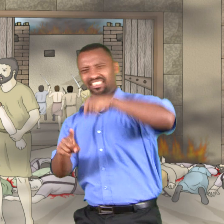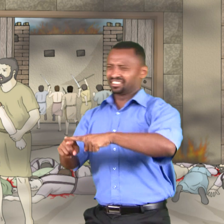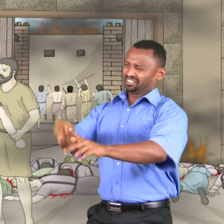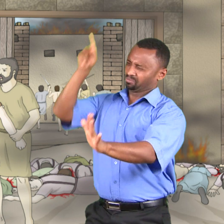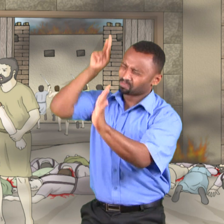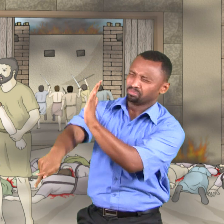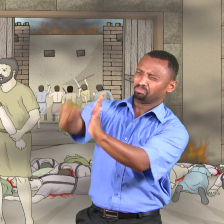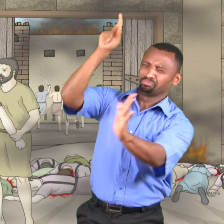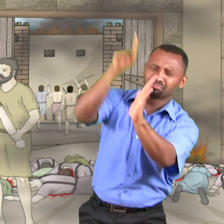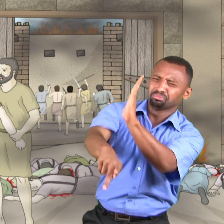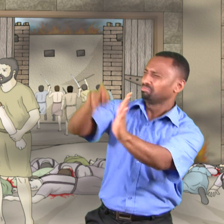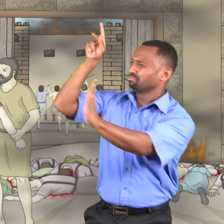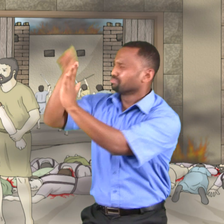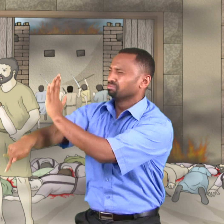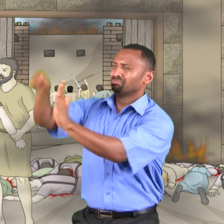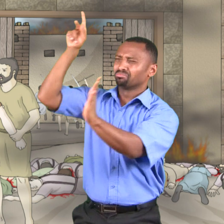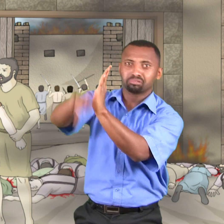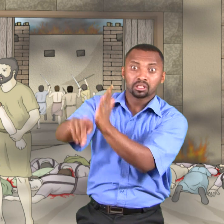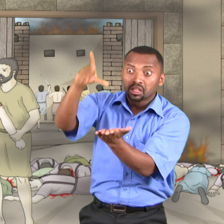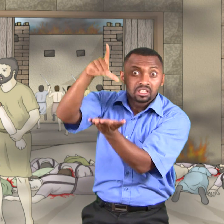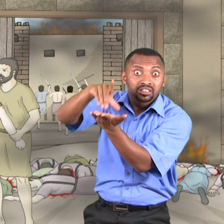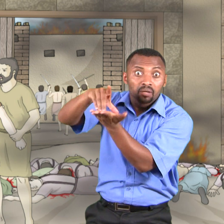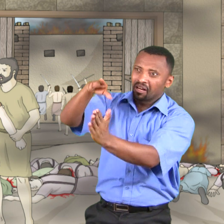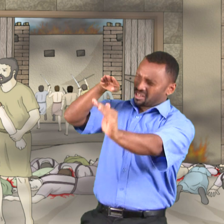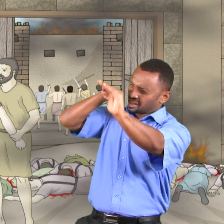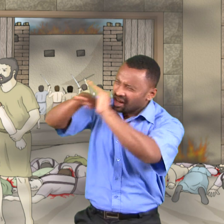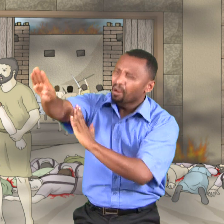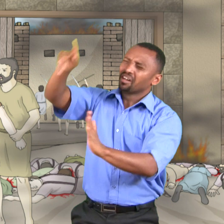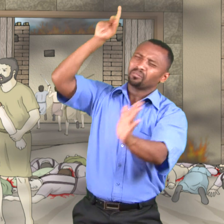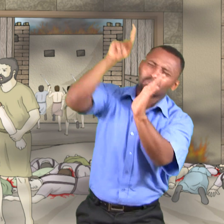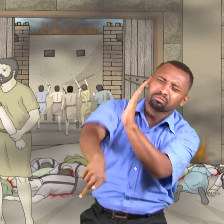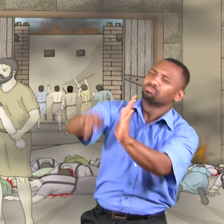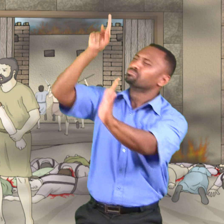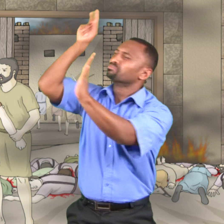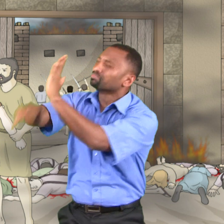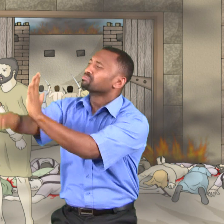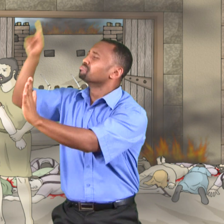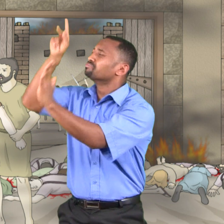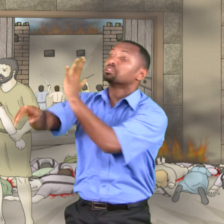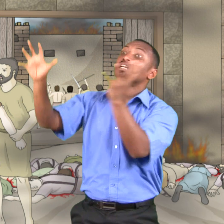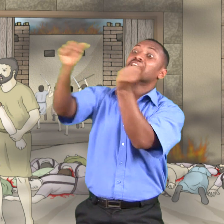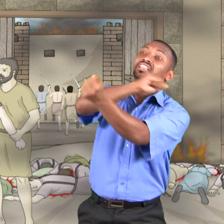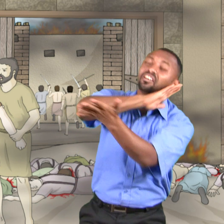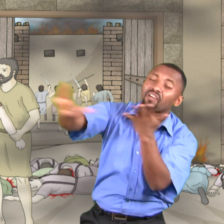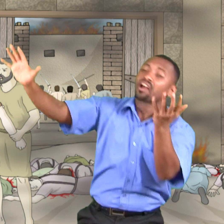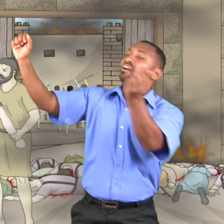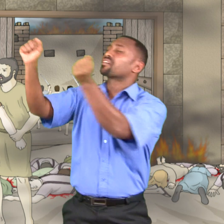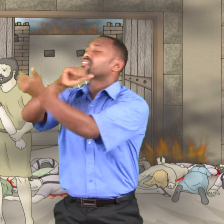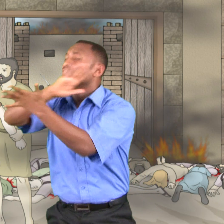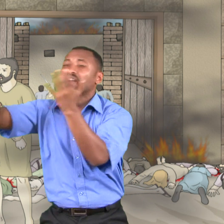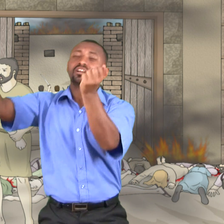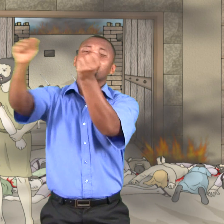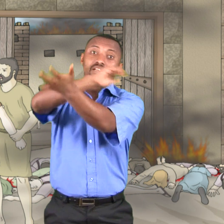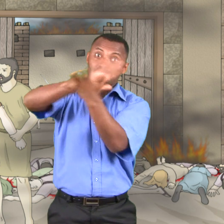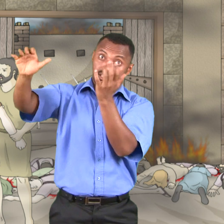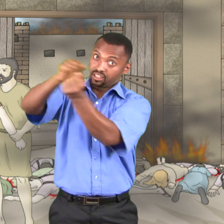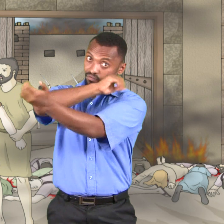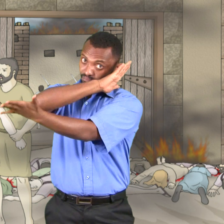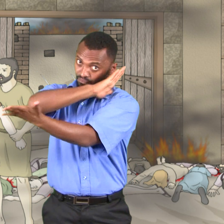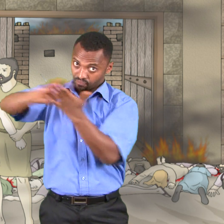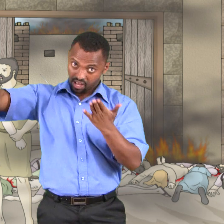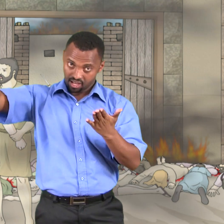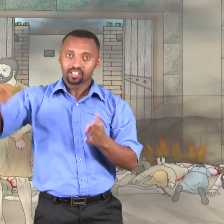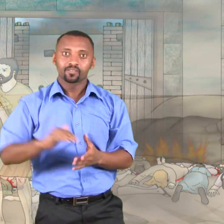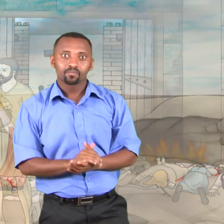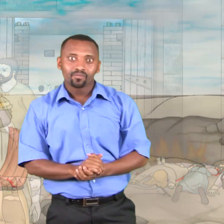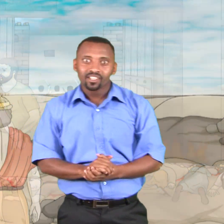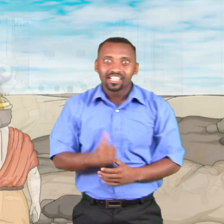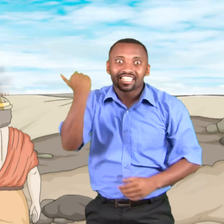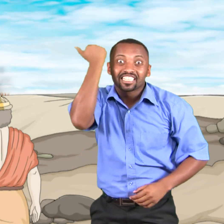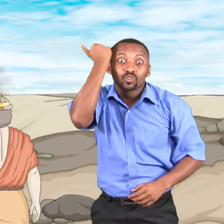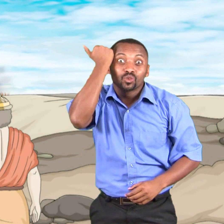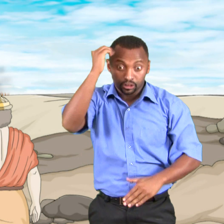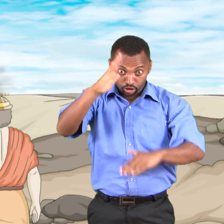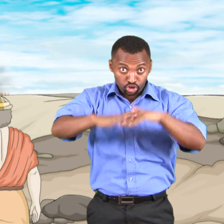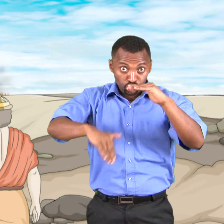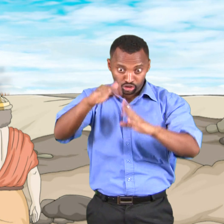A total of twelve thousand men and women fell that day—all the people of Ai.